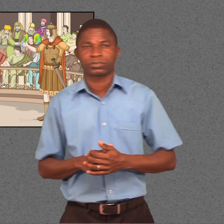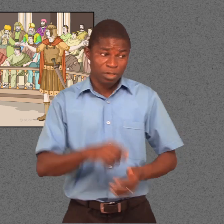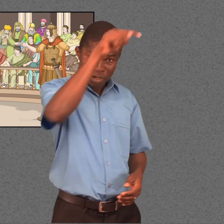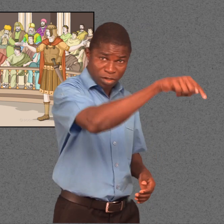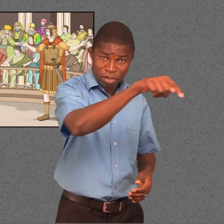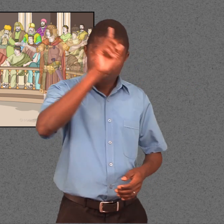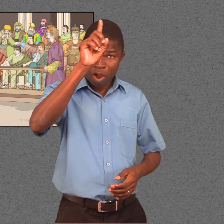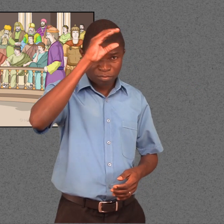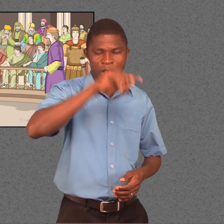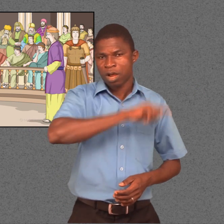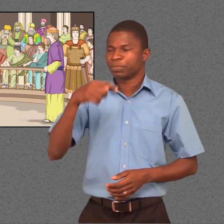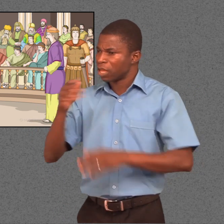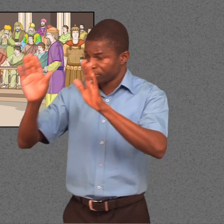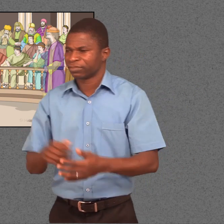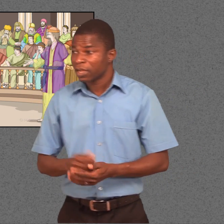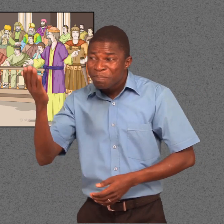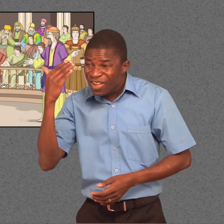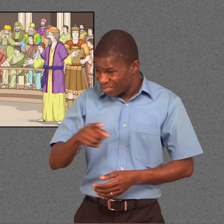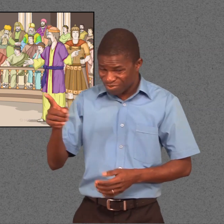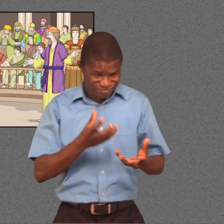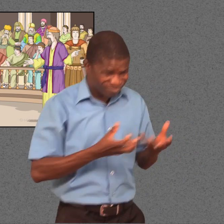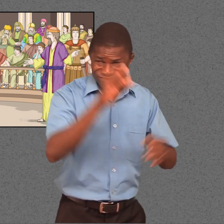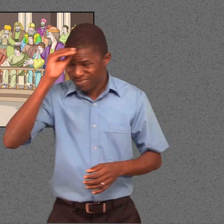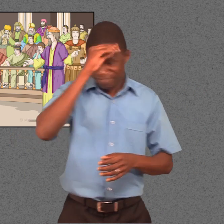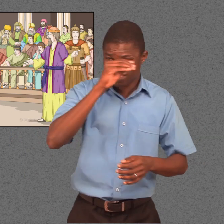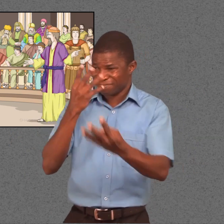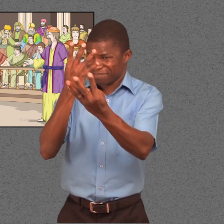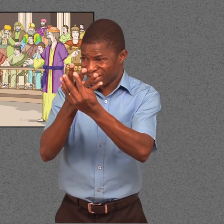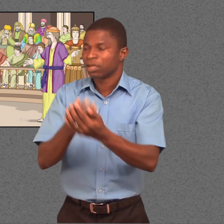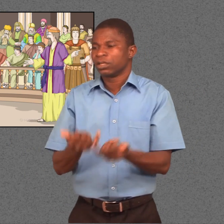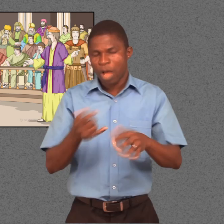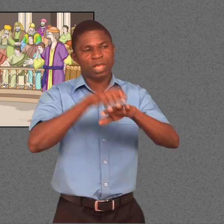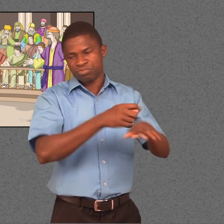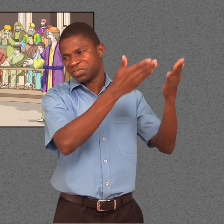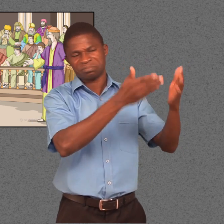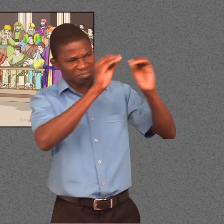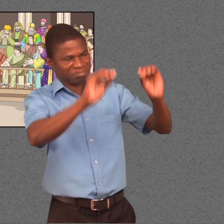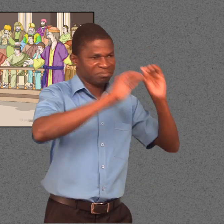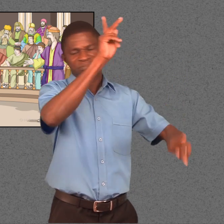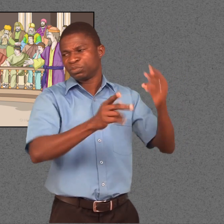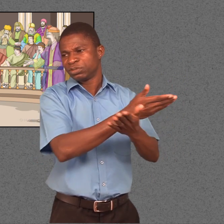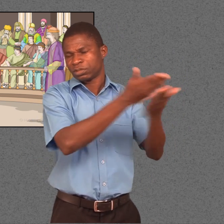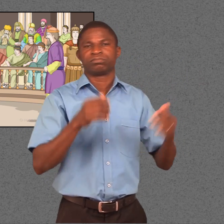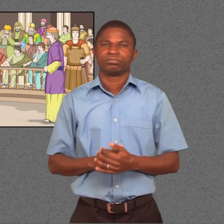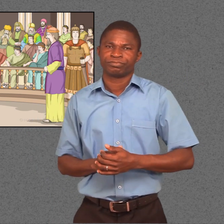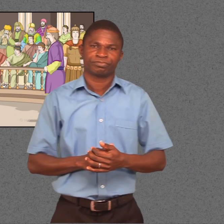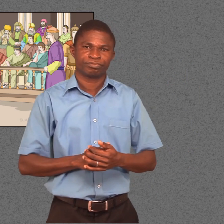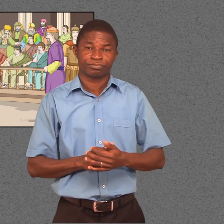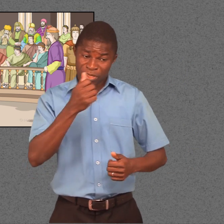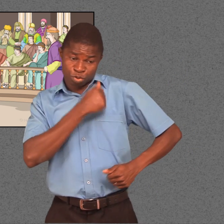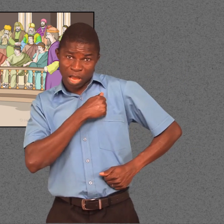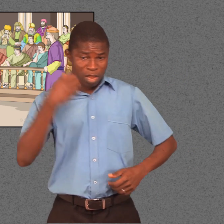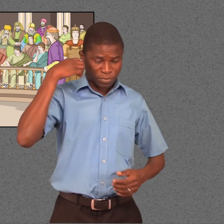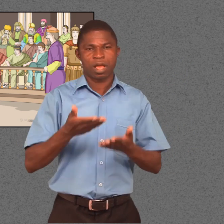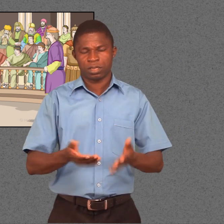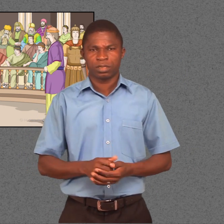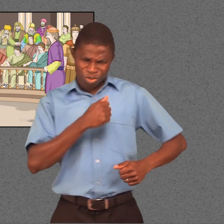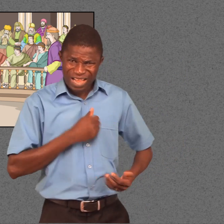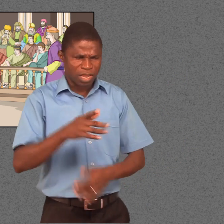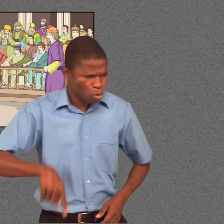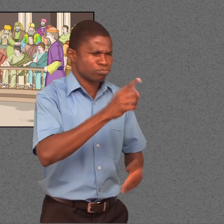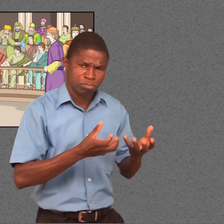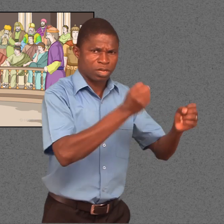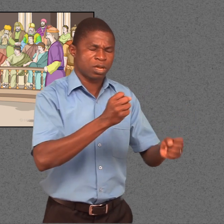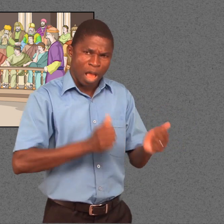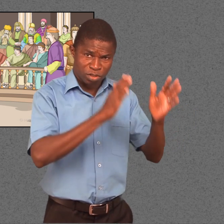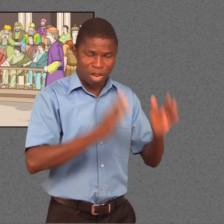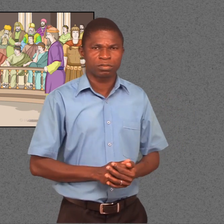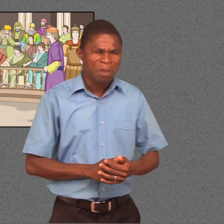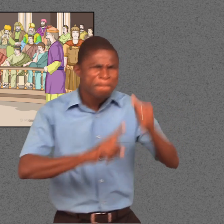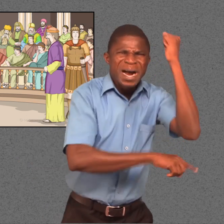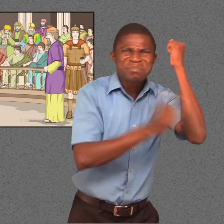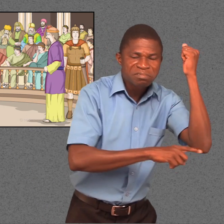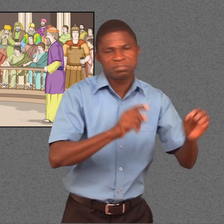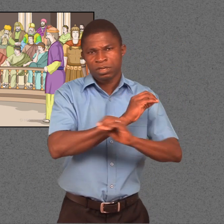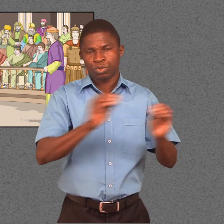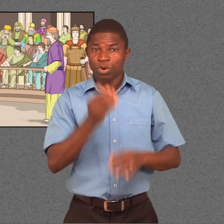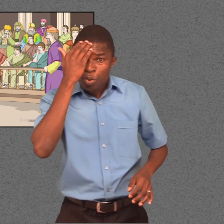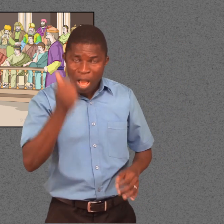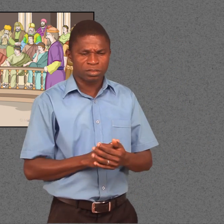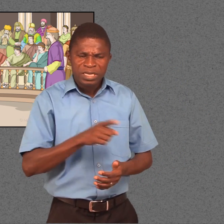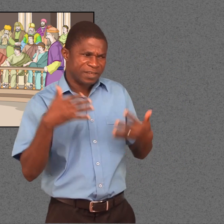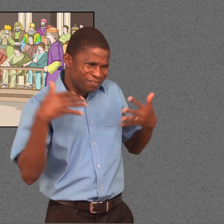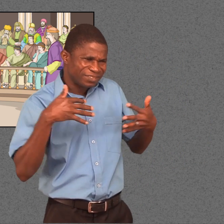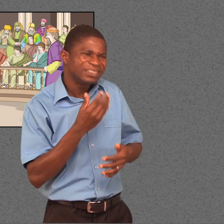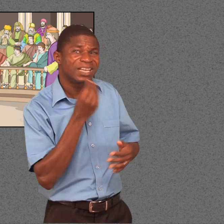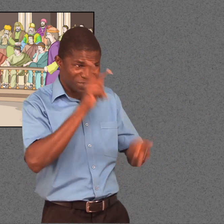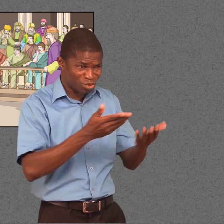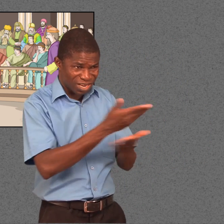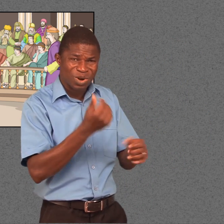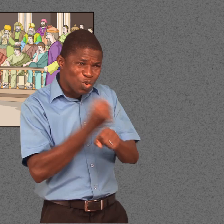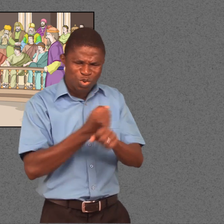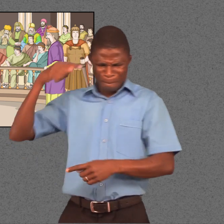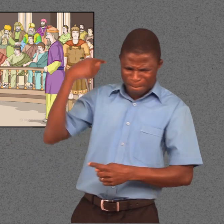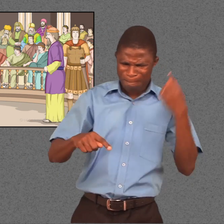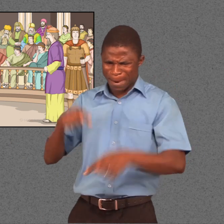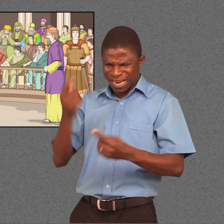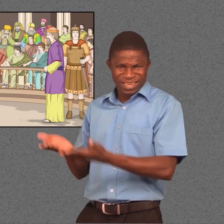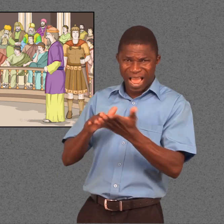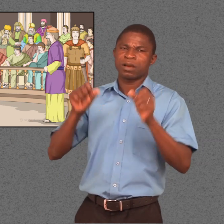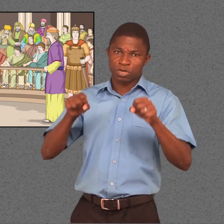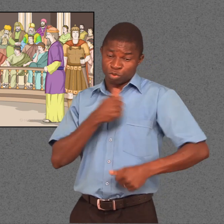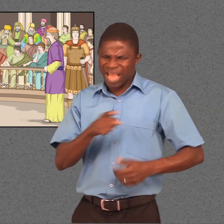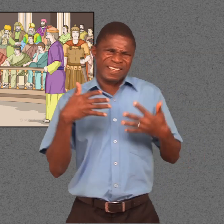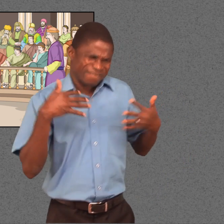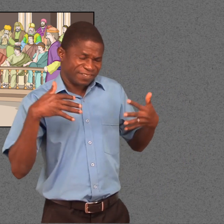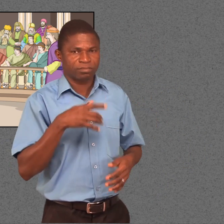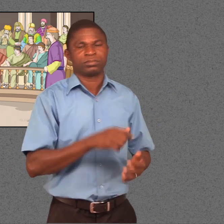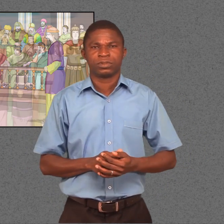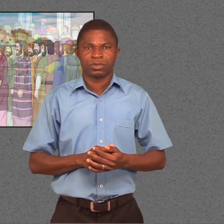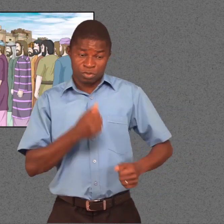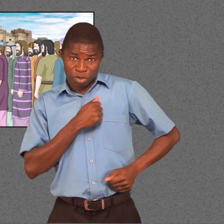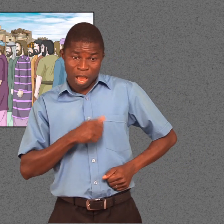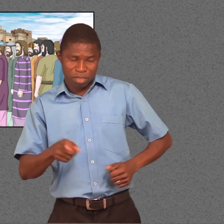Then someone came in and announced, “Look, the men you put in jail are standing in the temple courts teaching the people!”